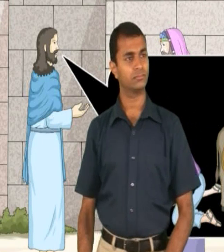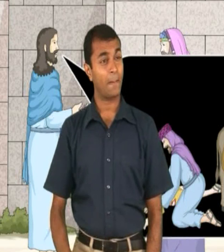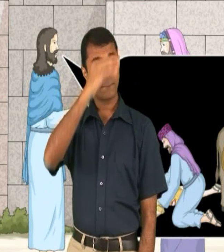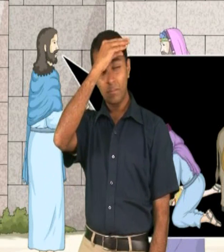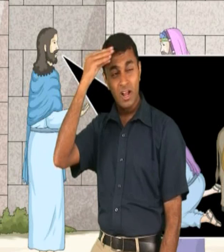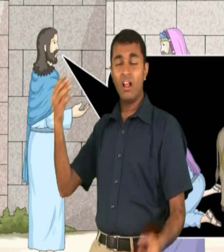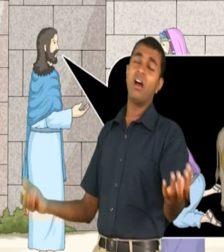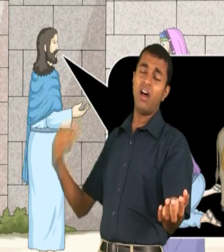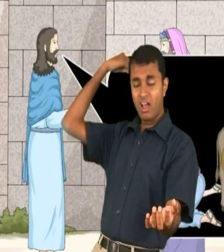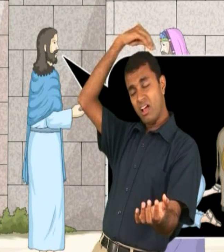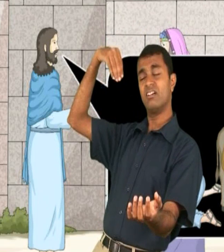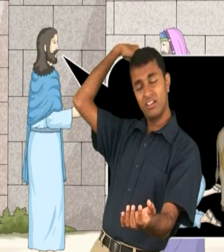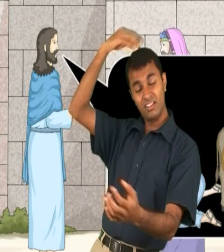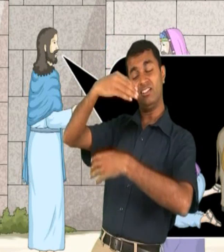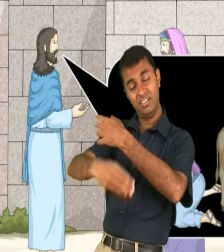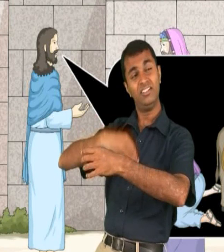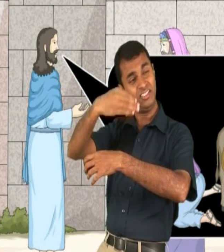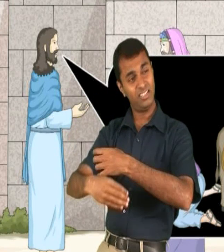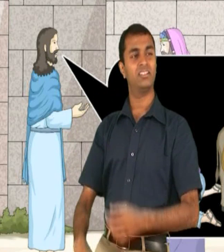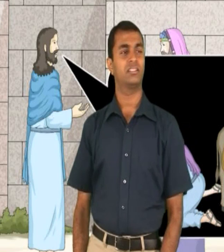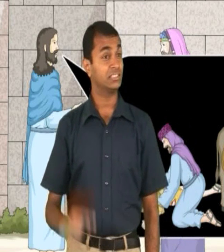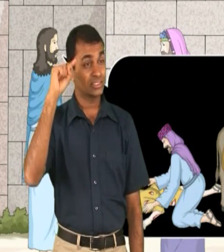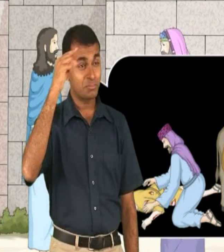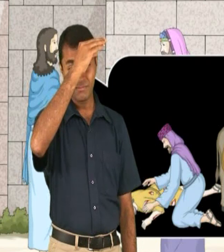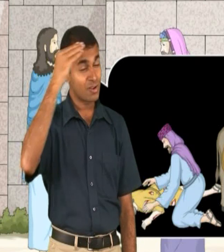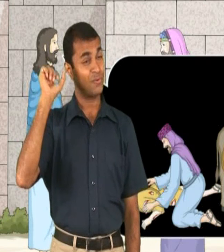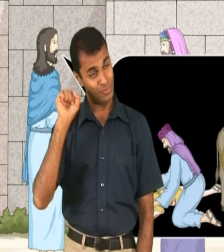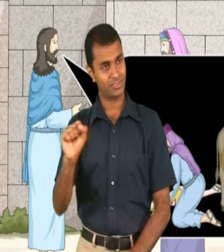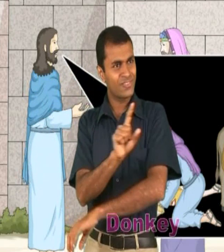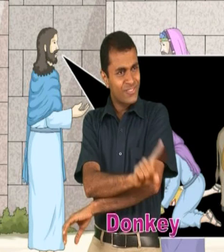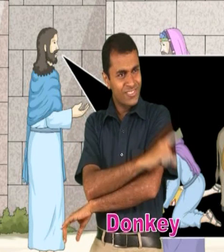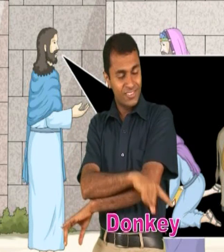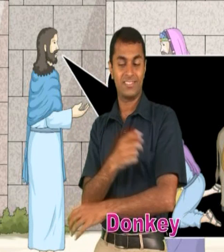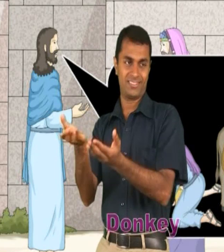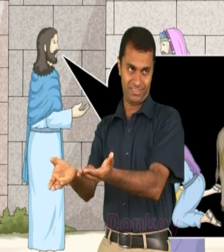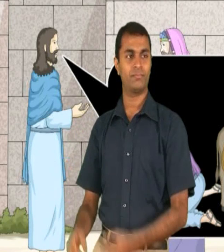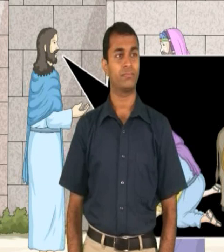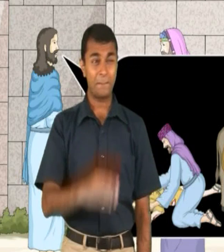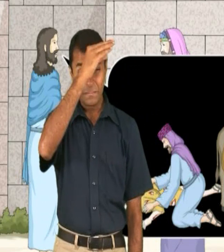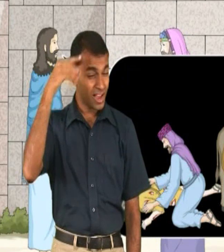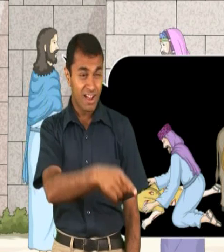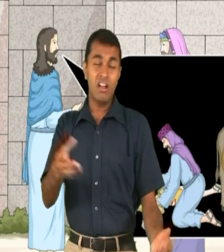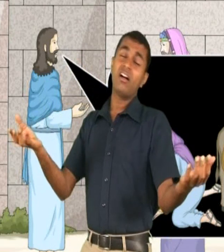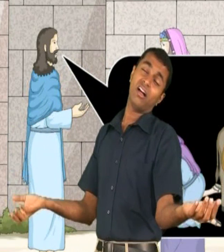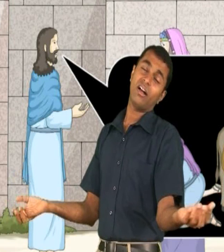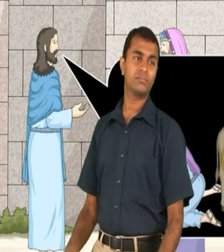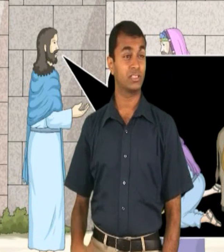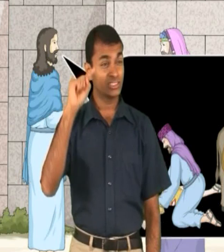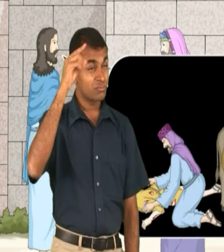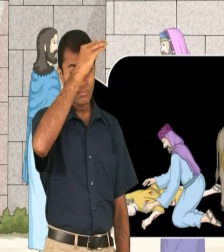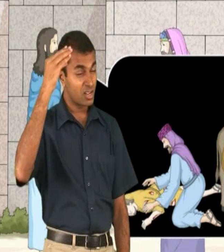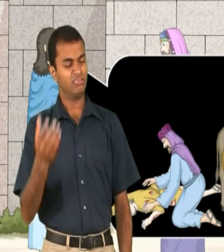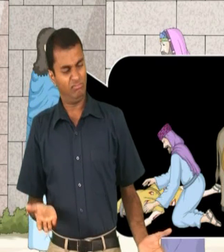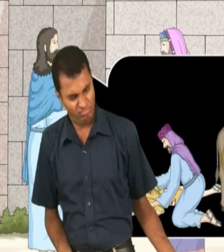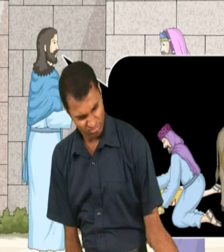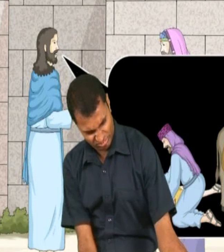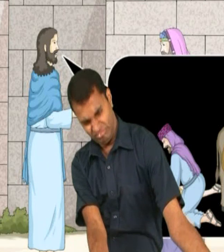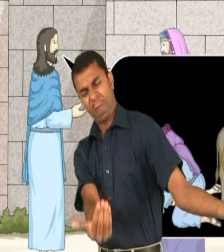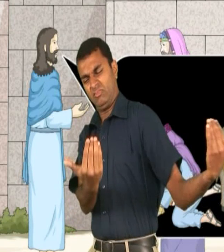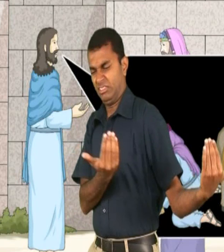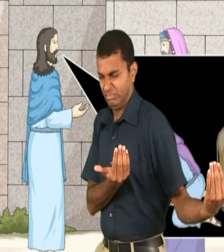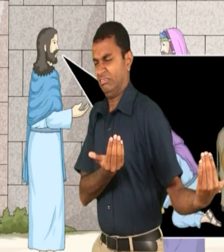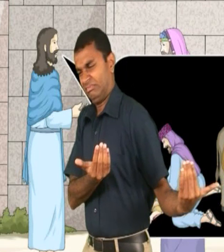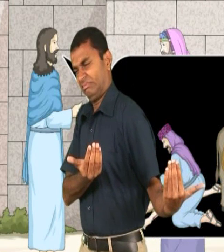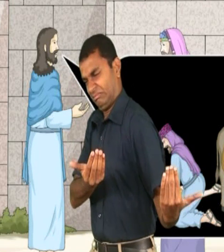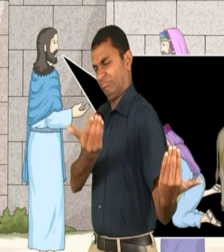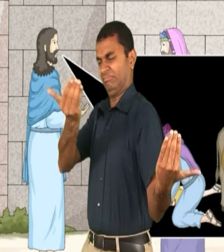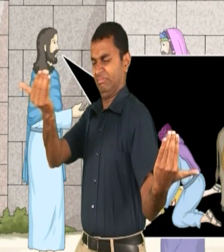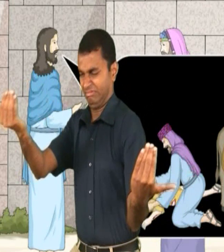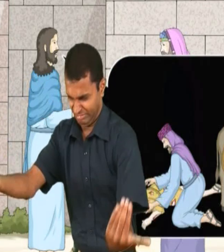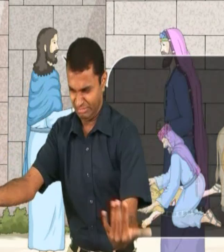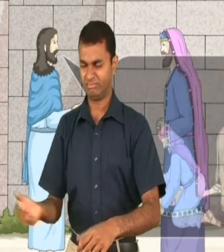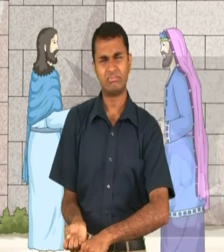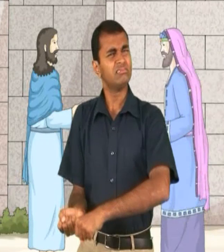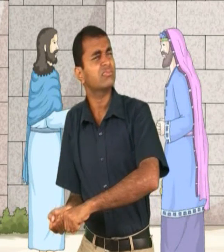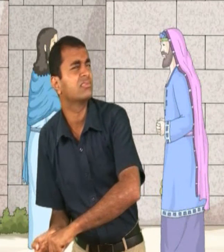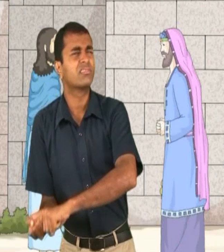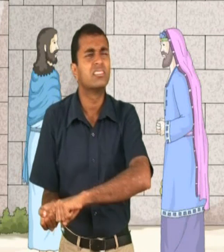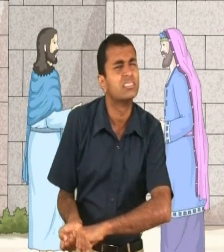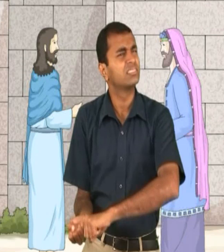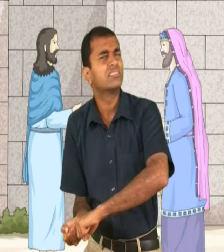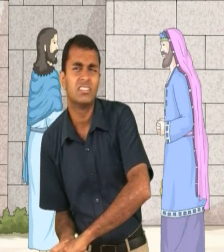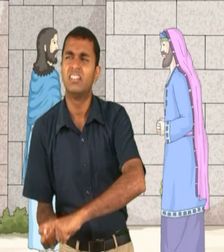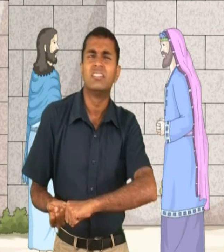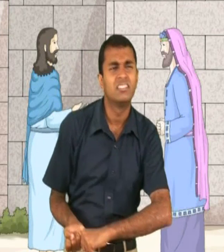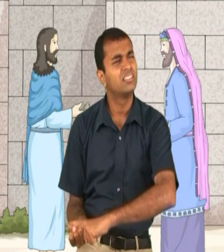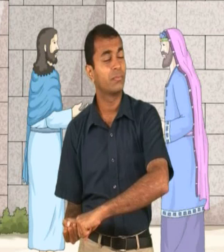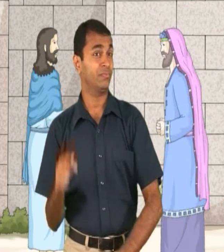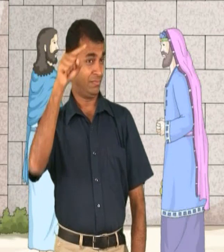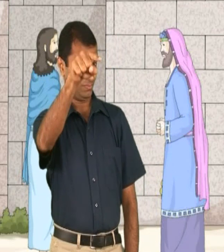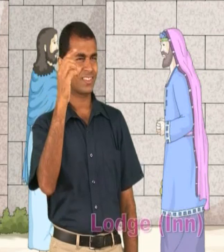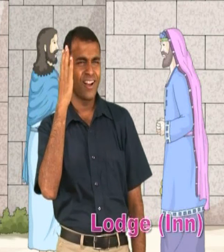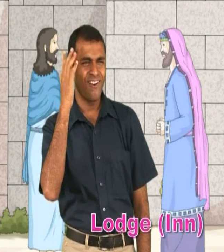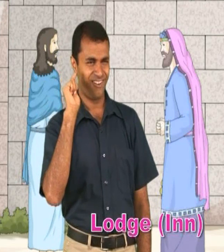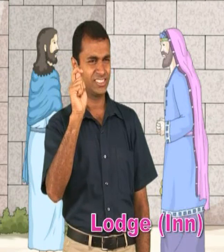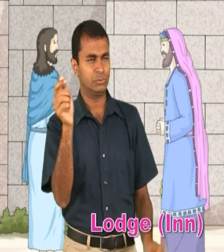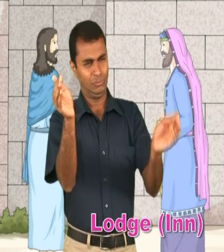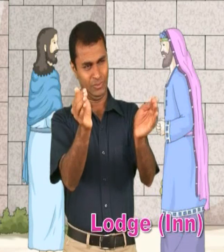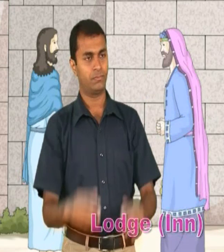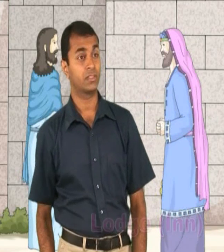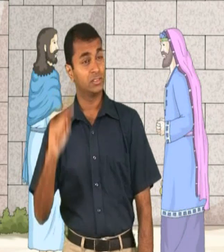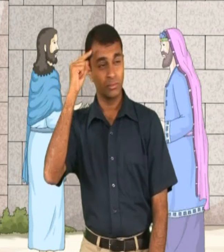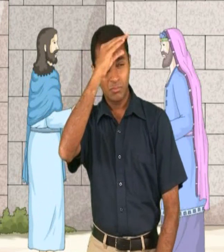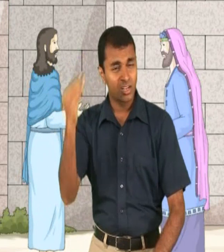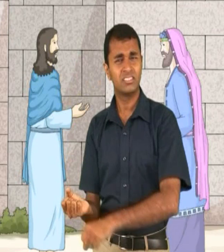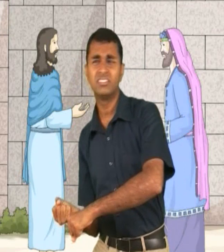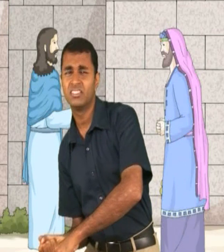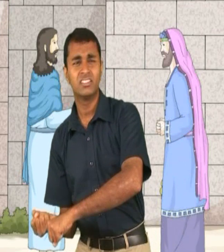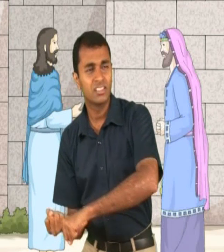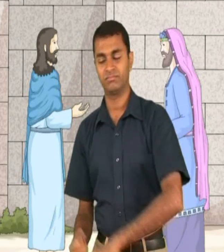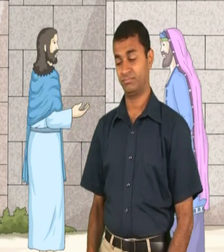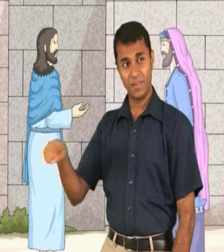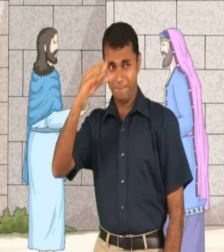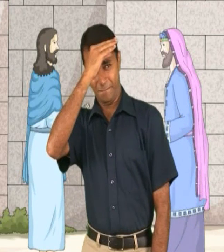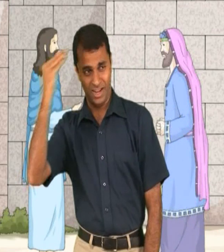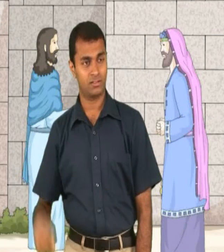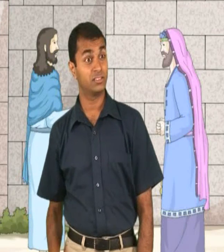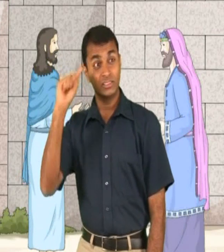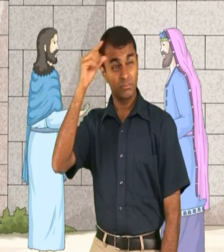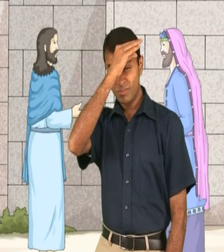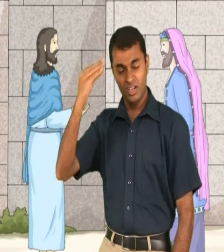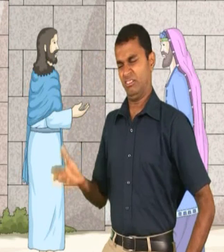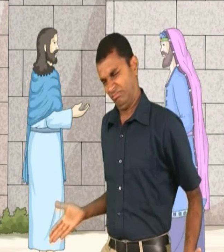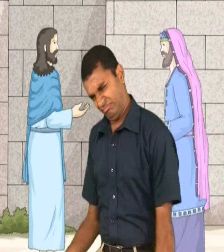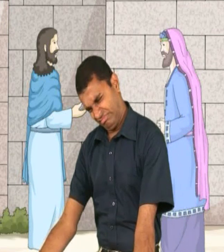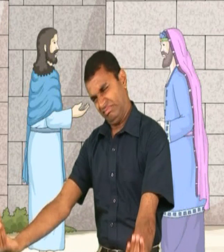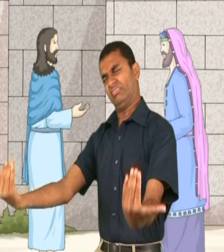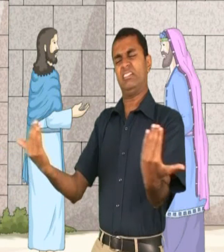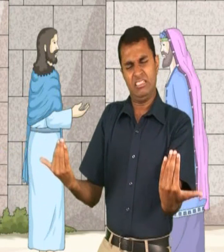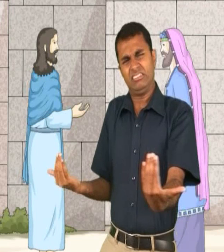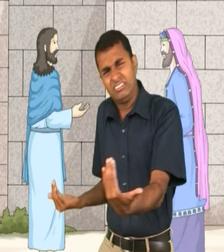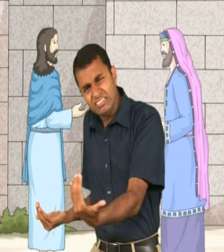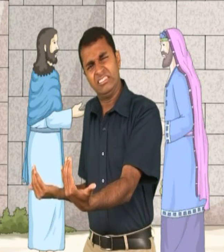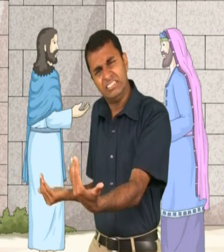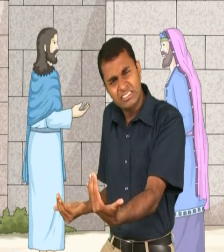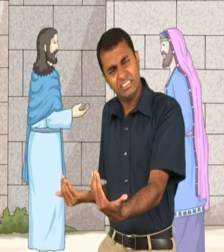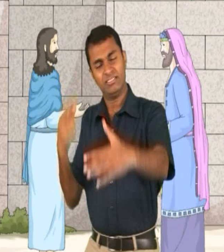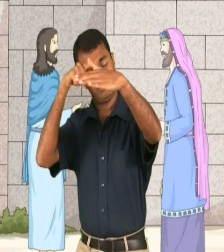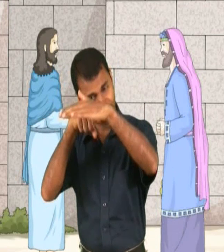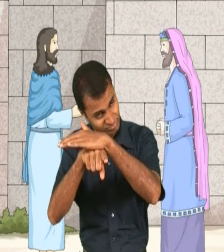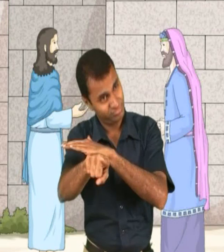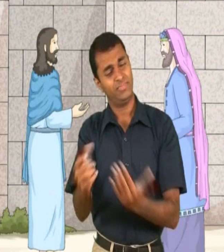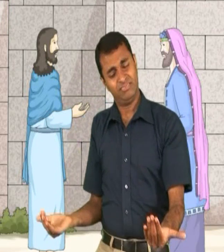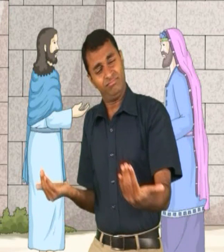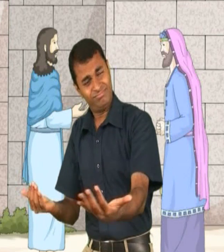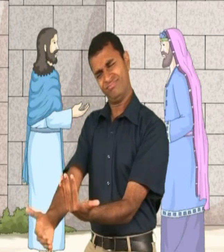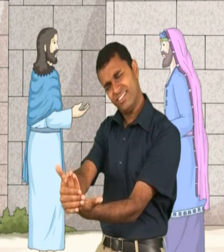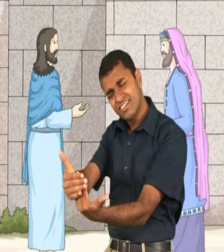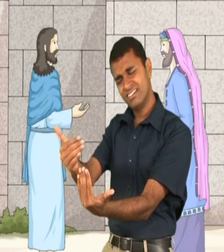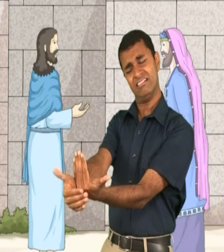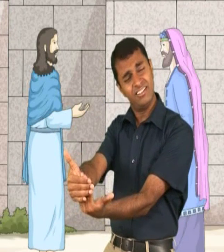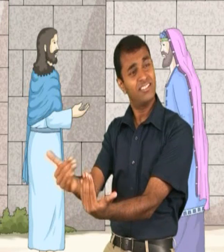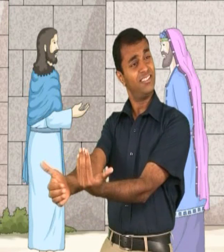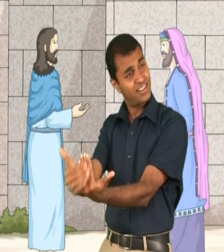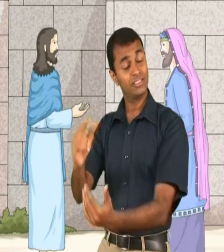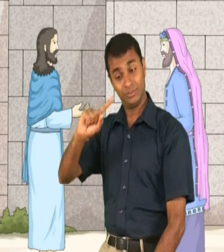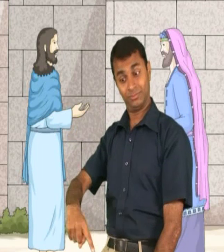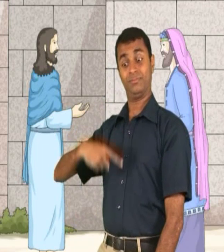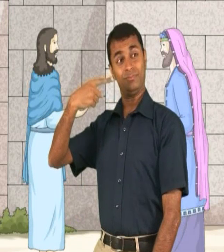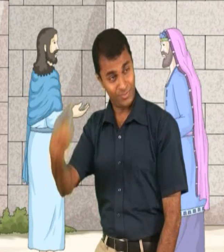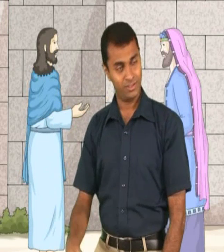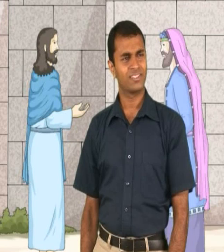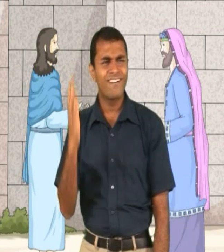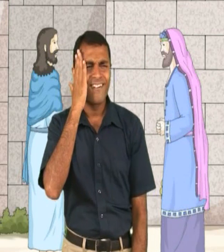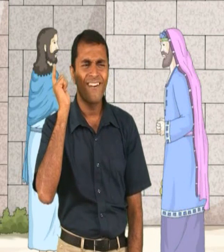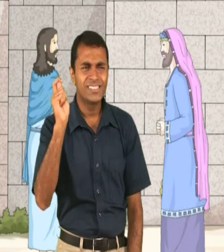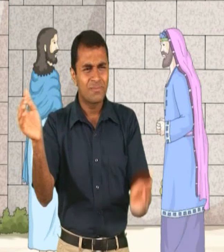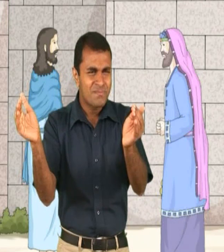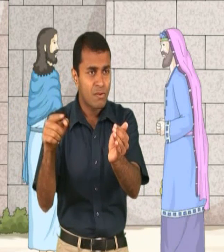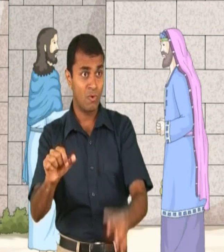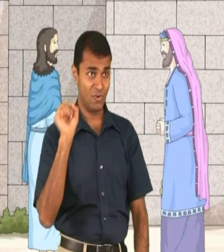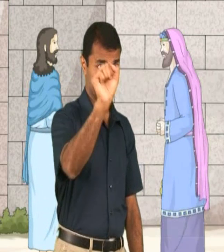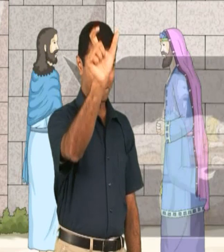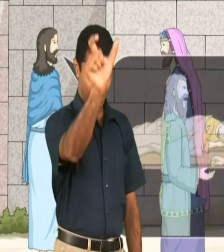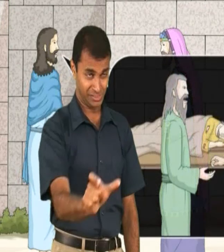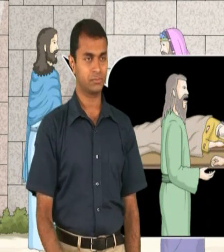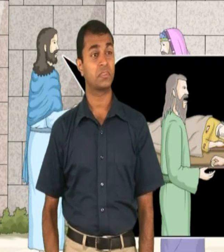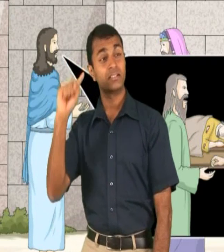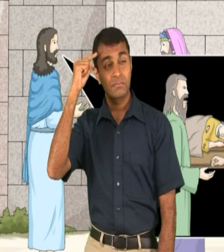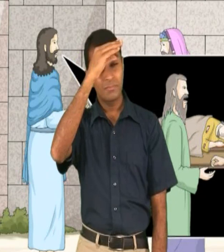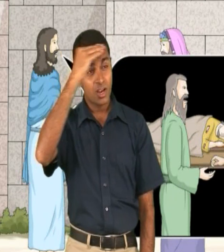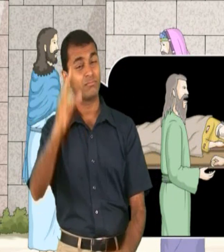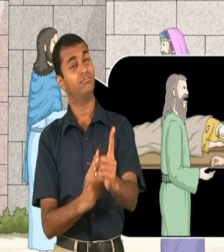Then he put him on his own animal, brought him to an inn, and took care of him.